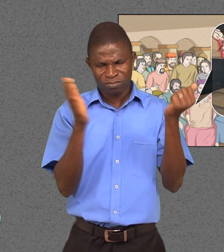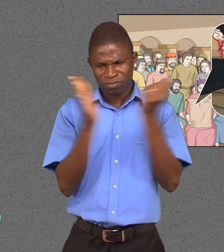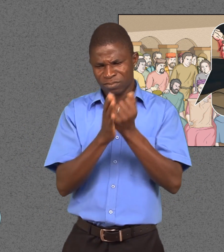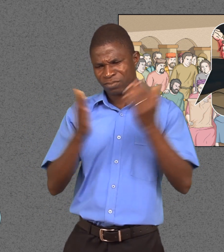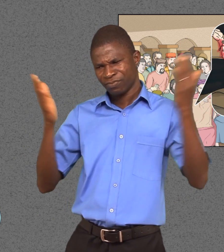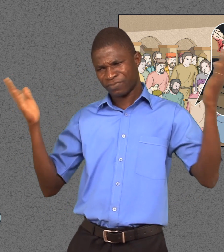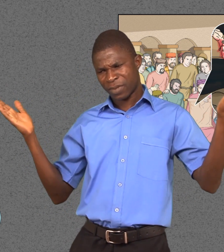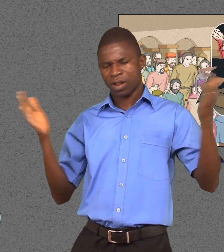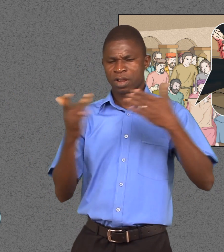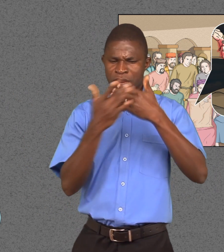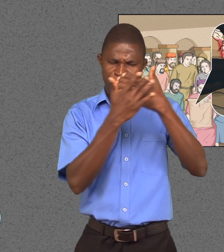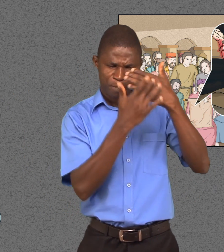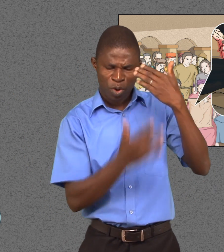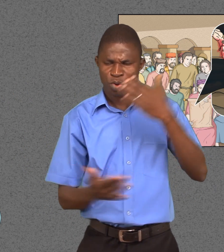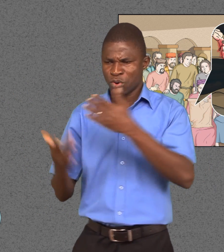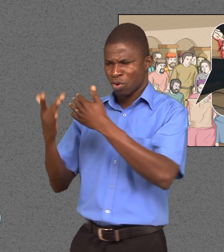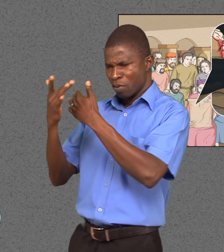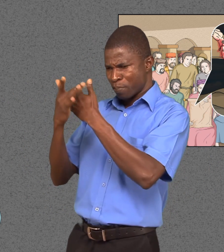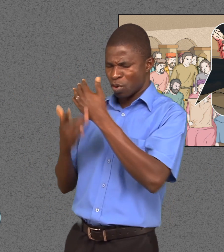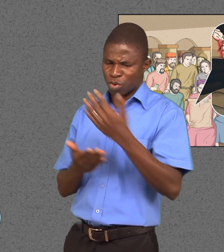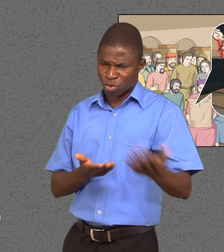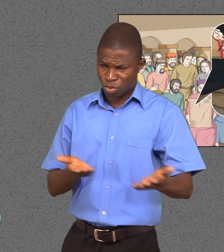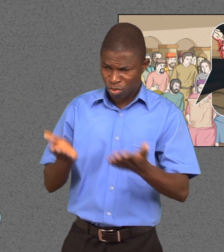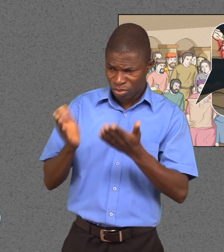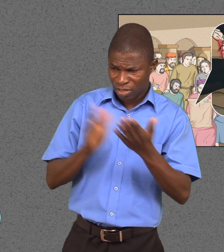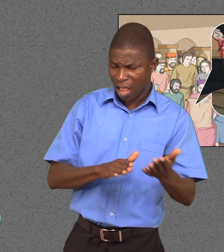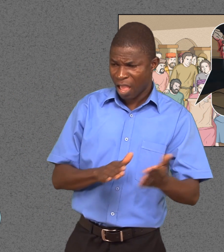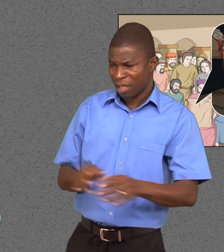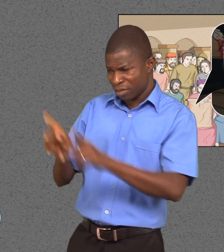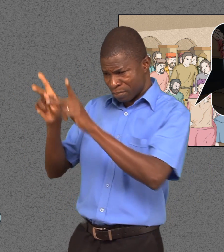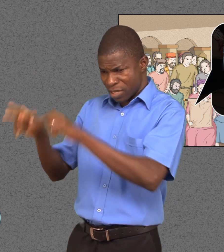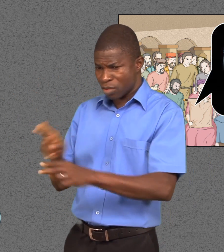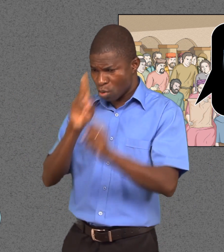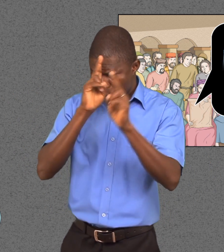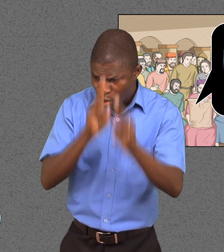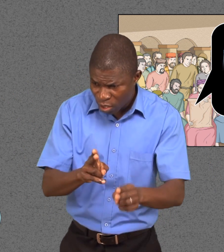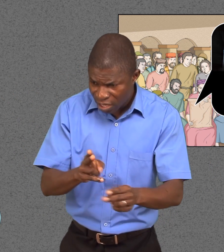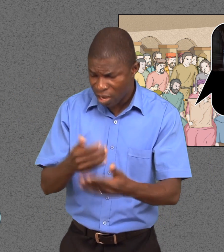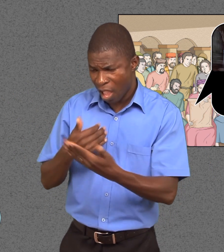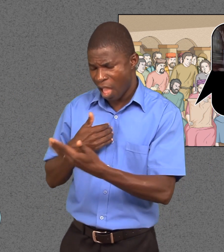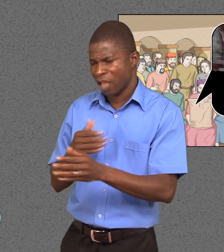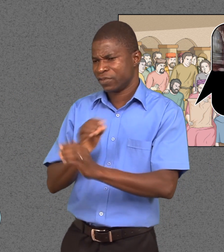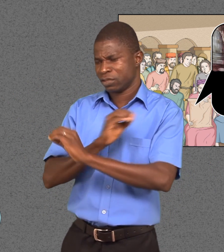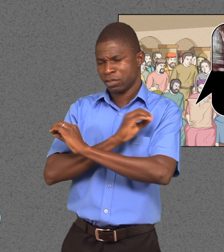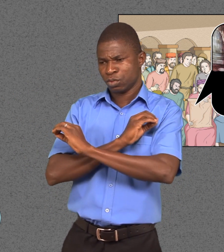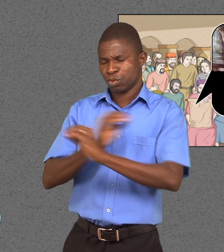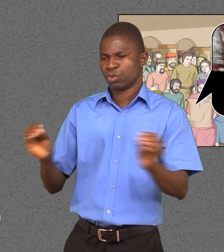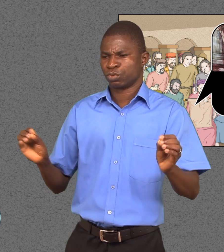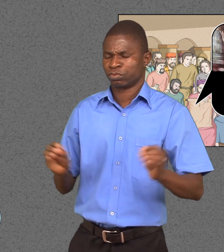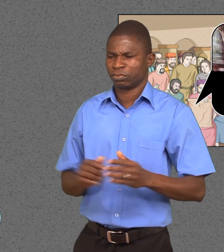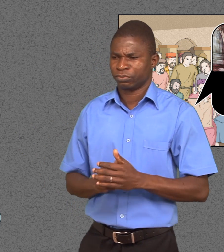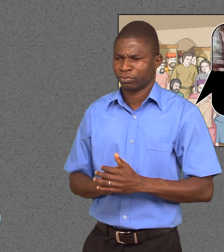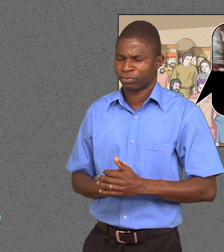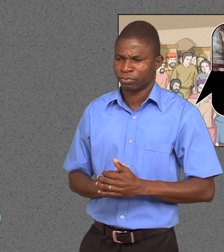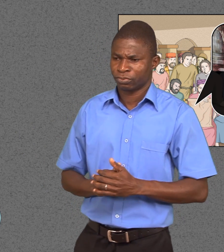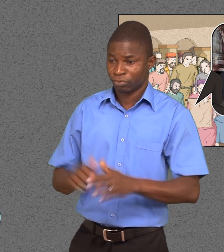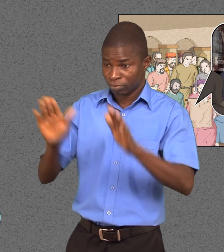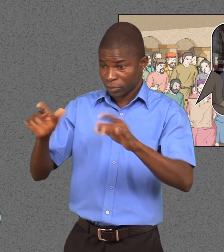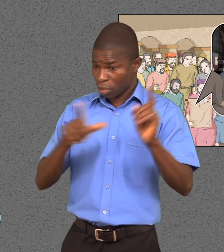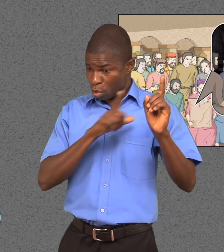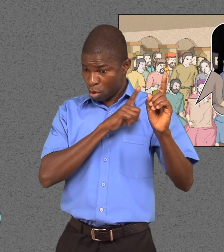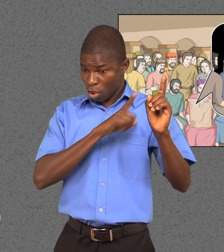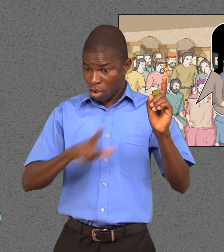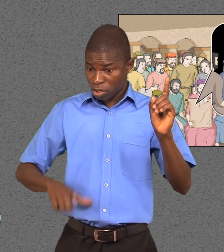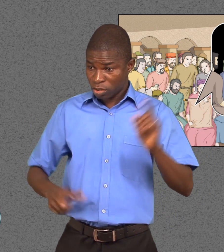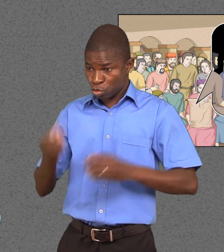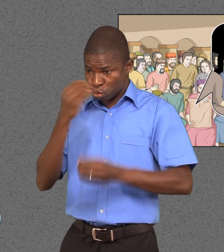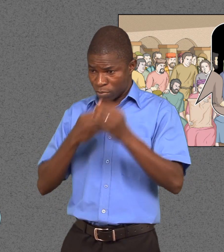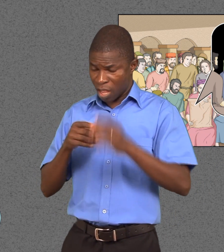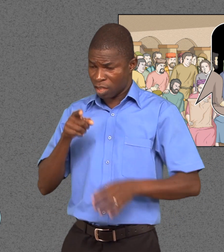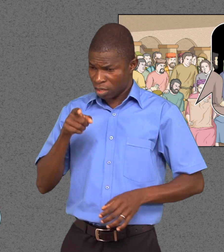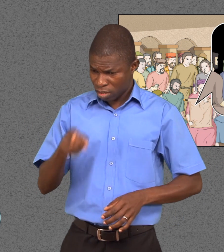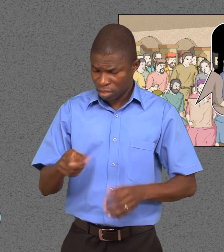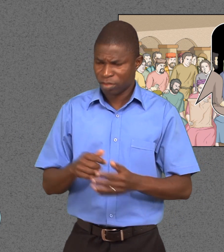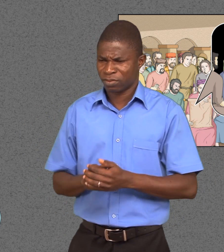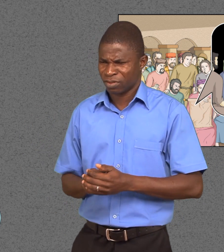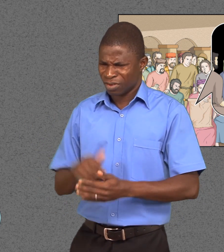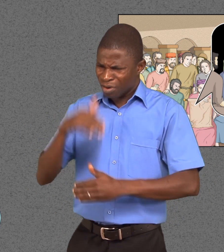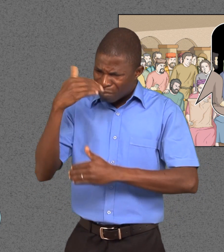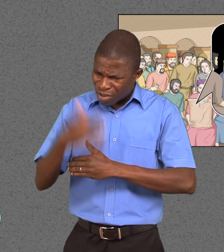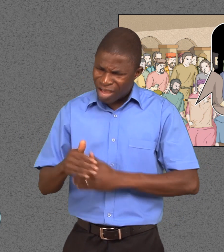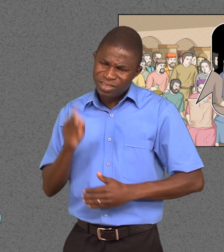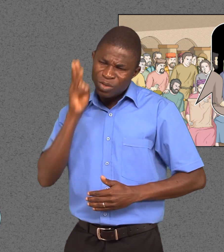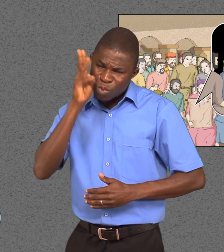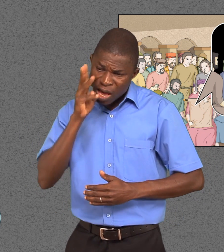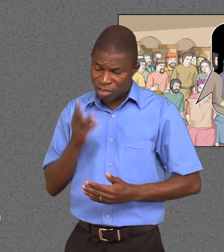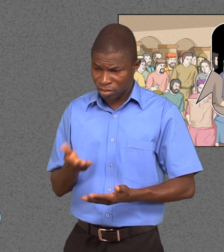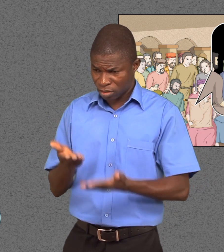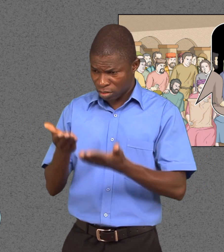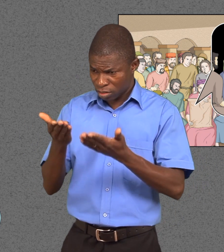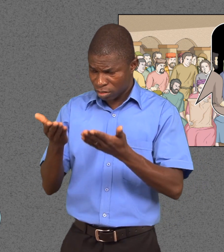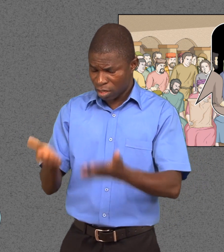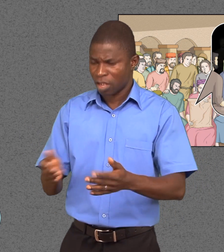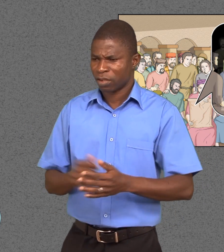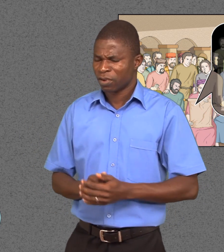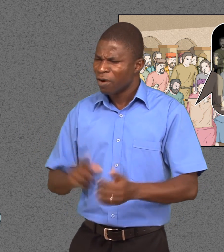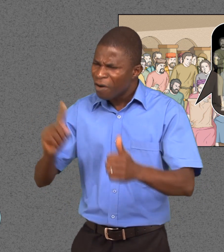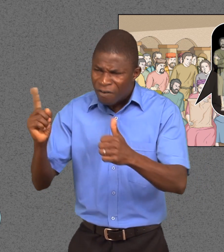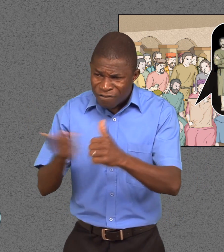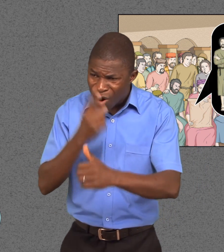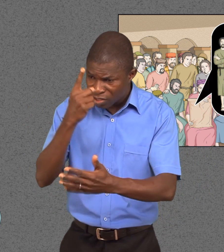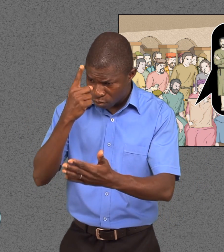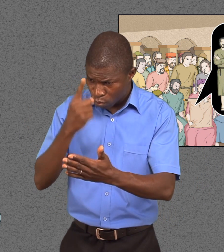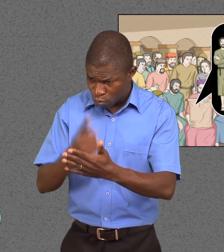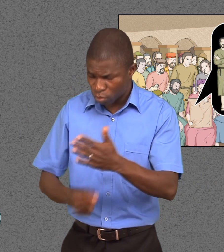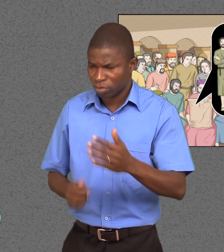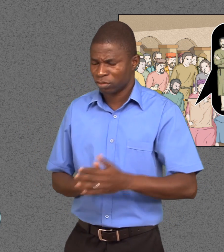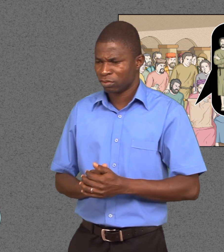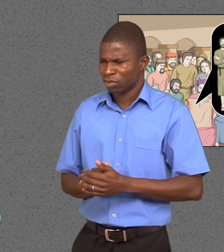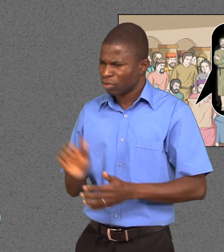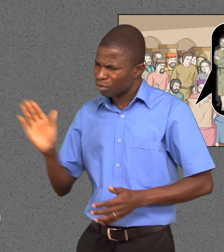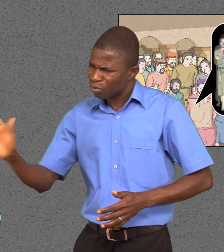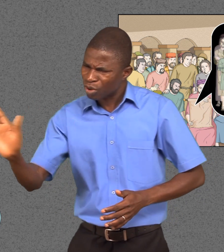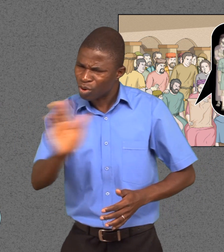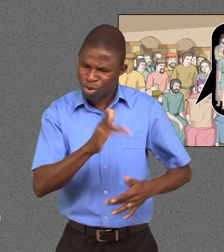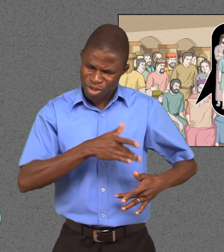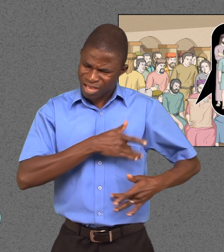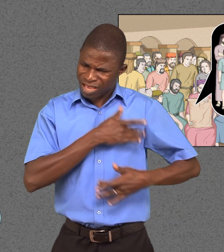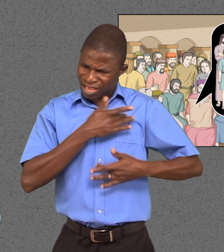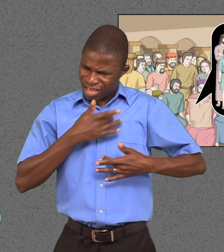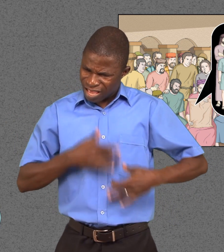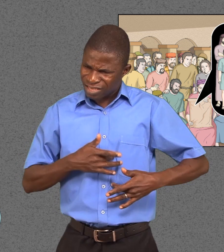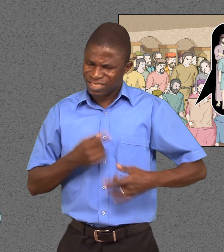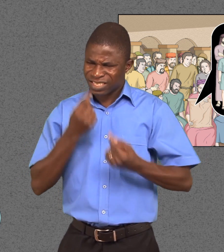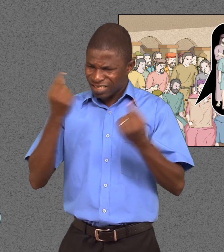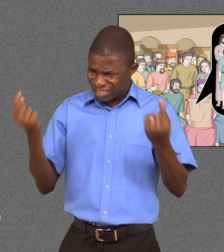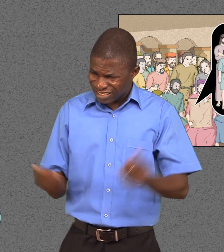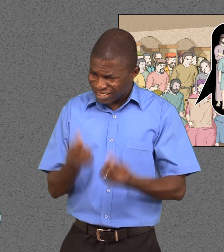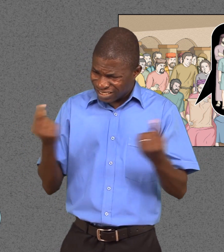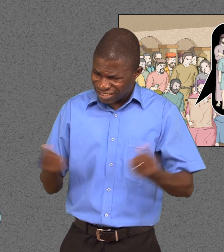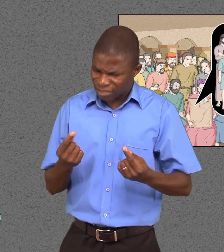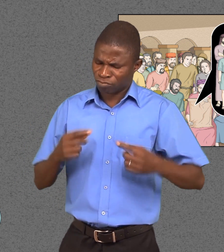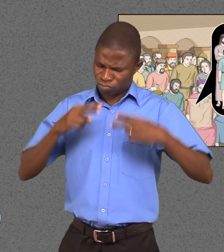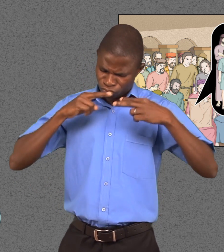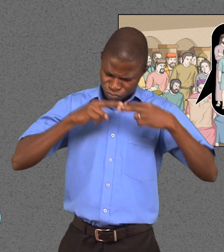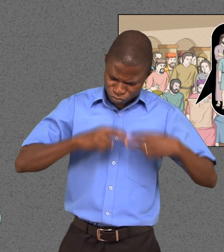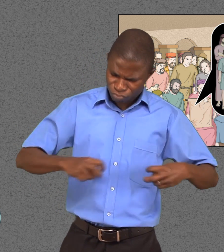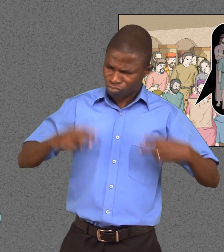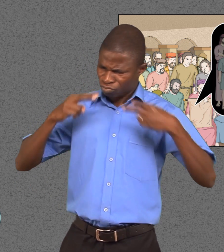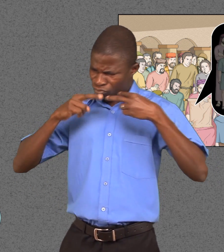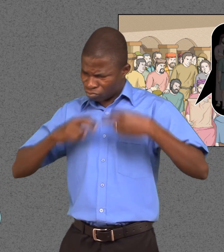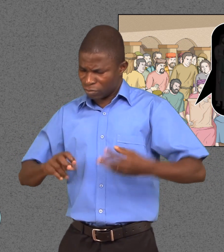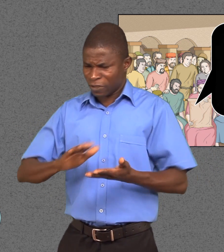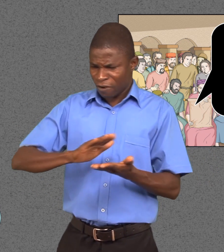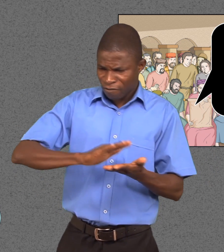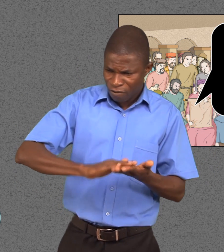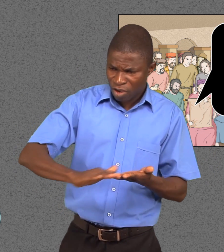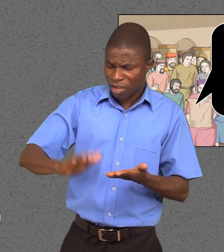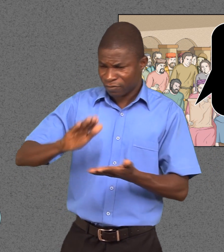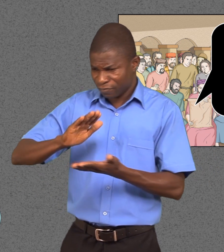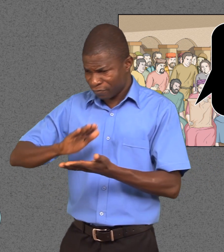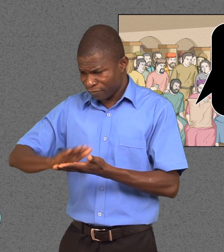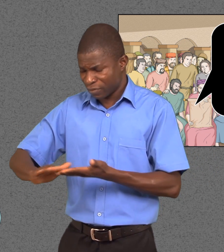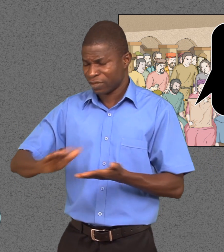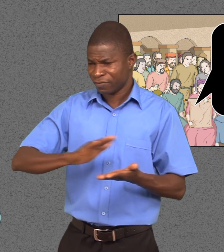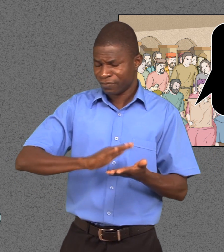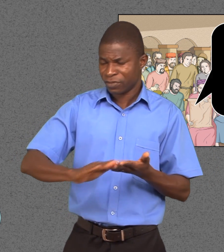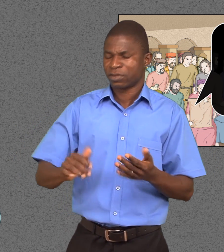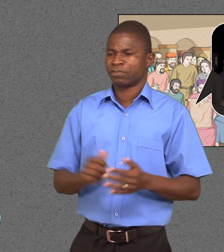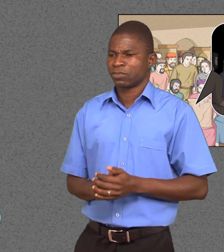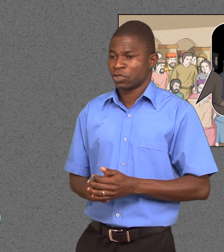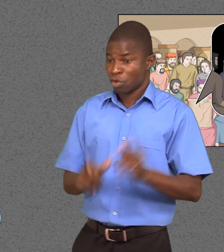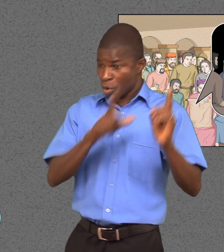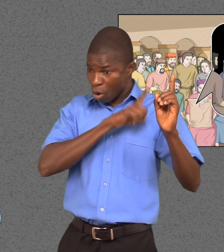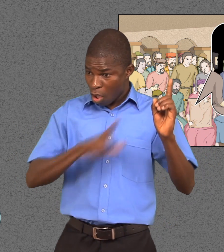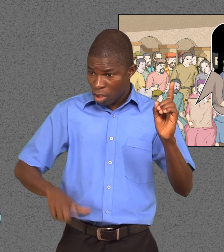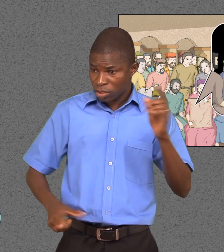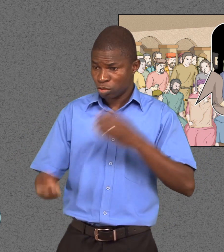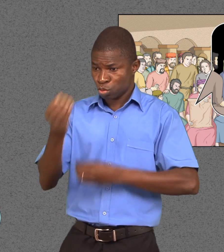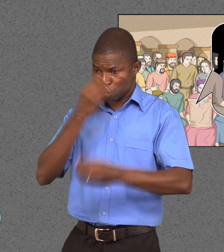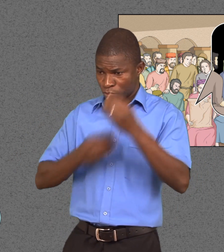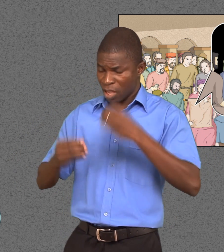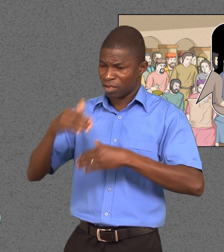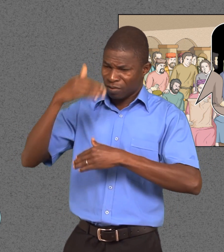Each one must examine himself before he eats of the bread and drinks of the cup.